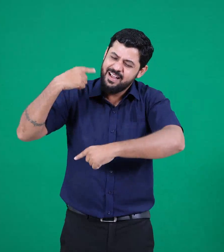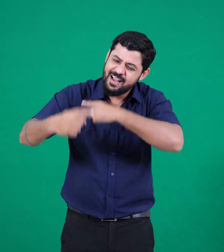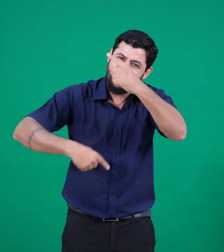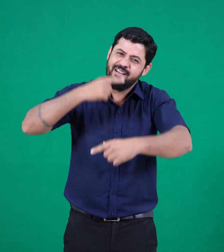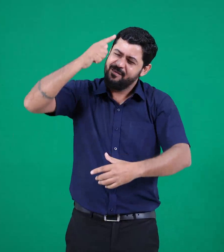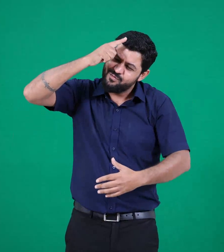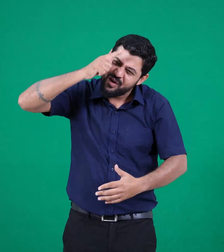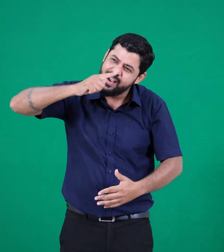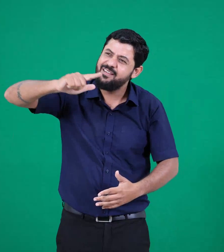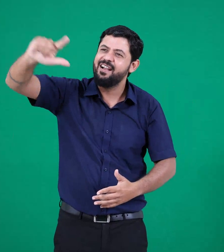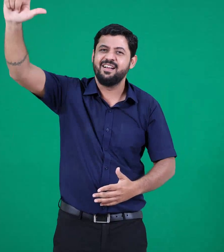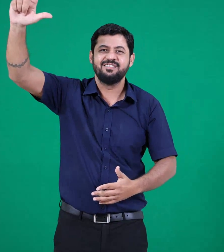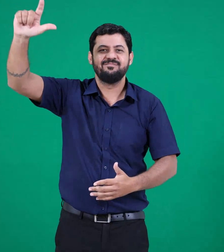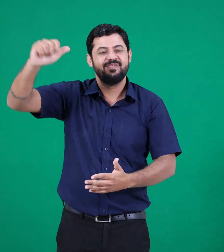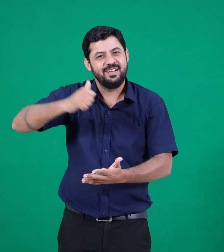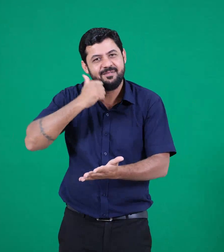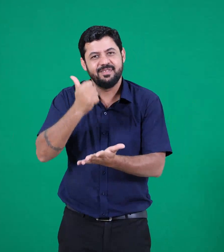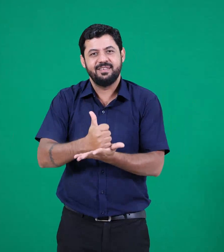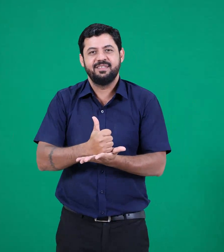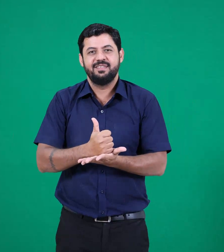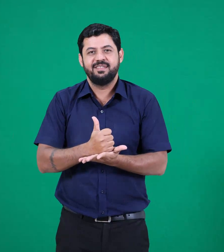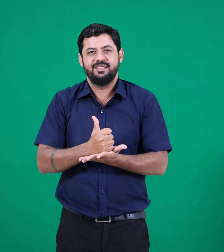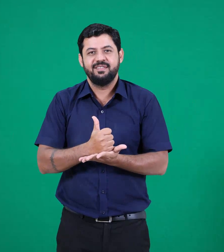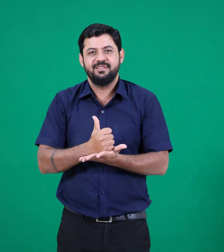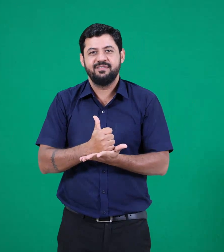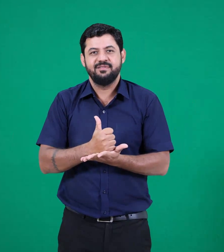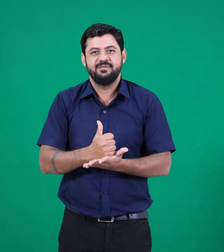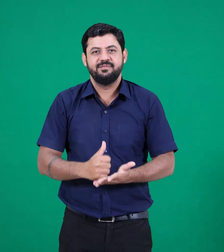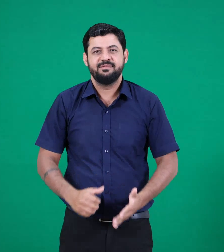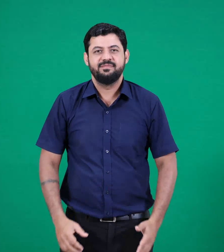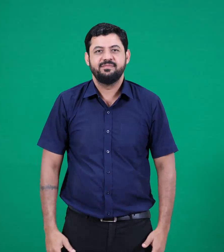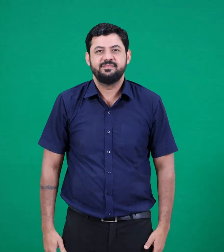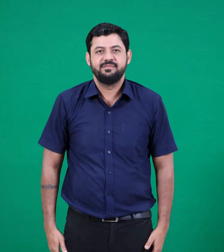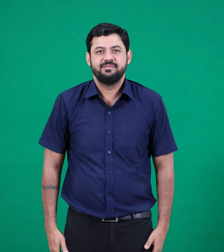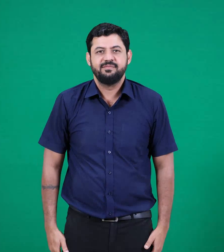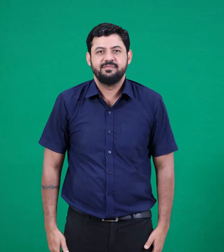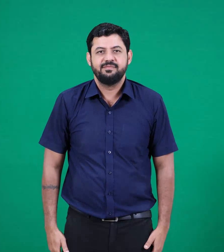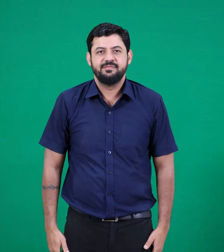Amen.